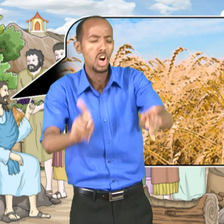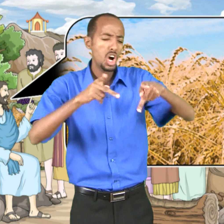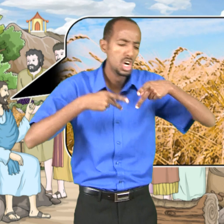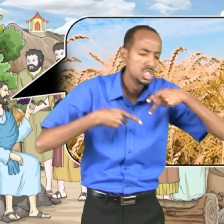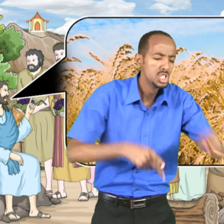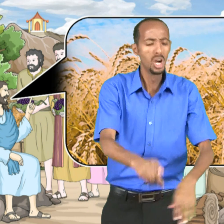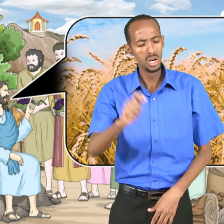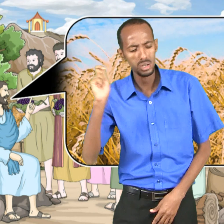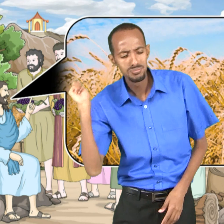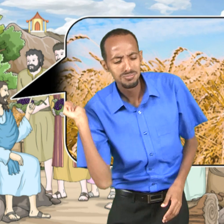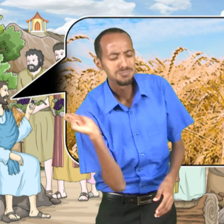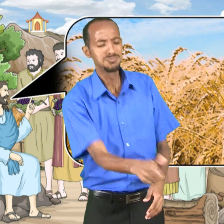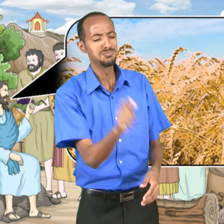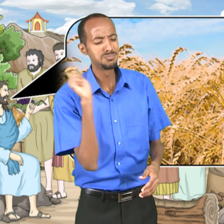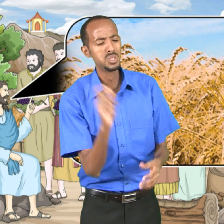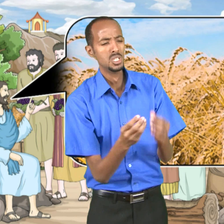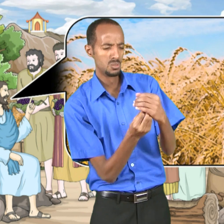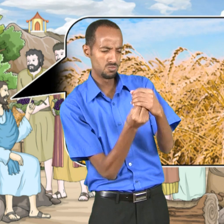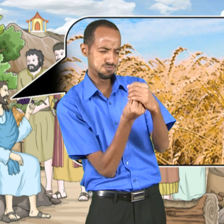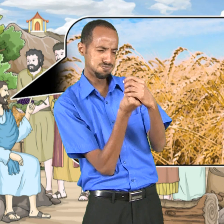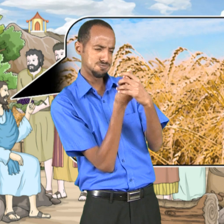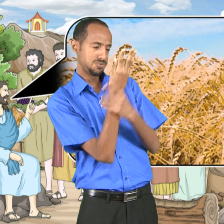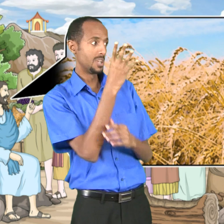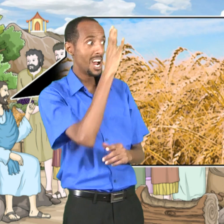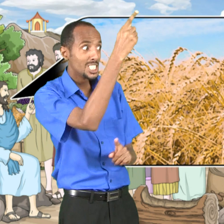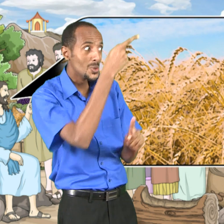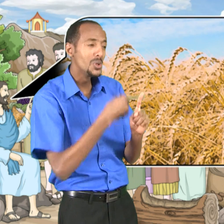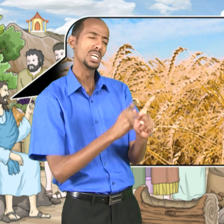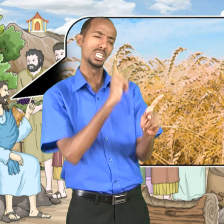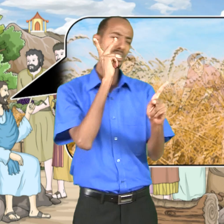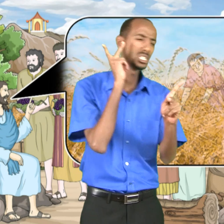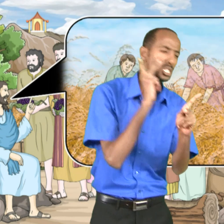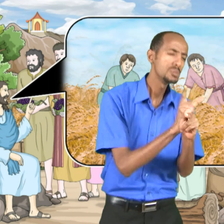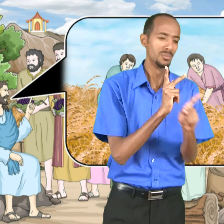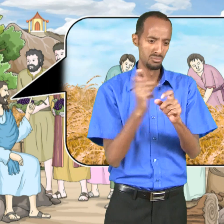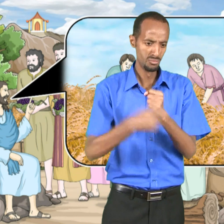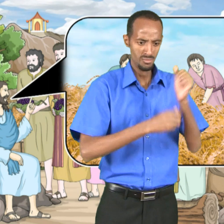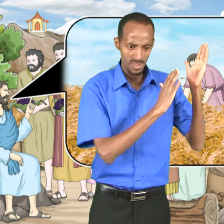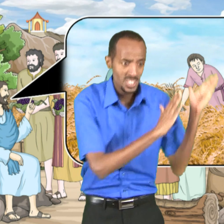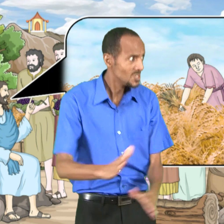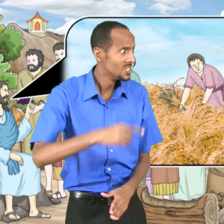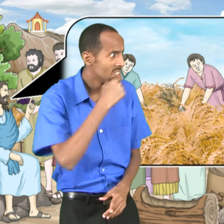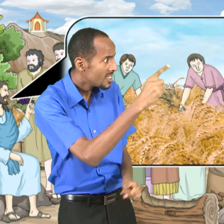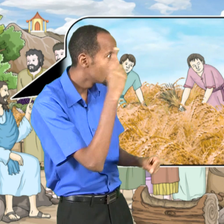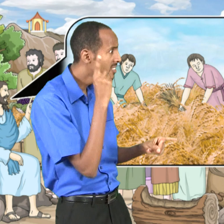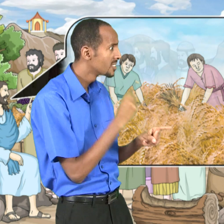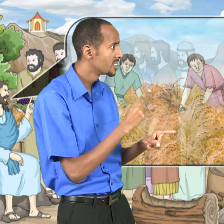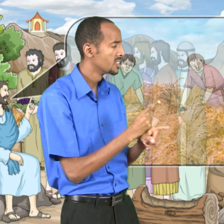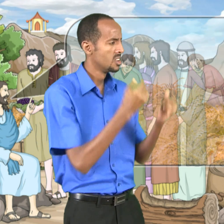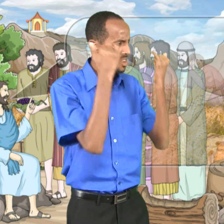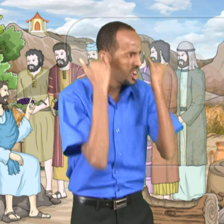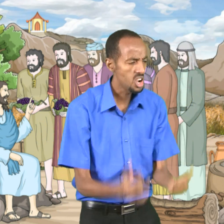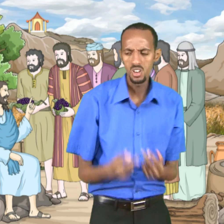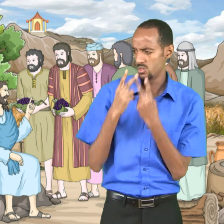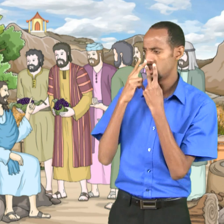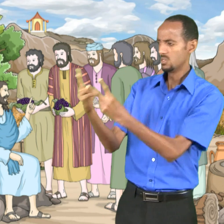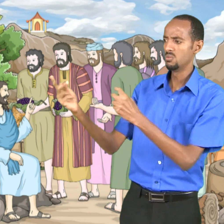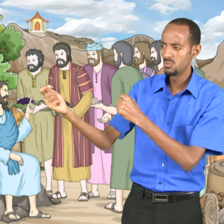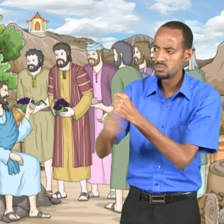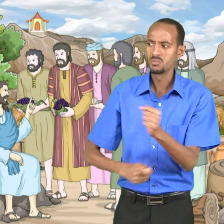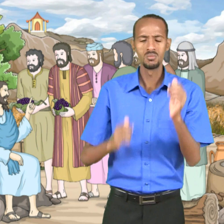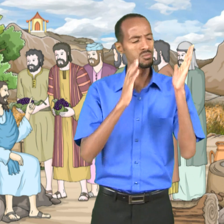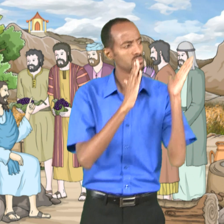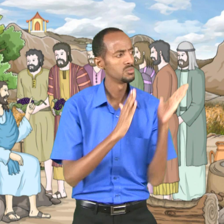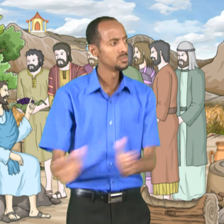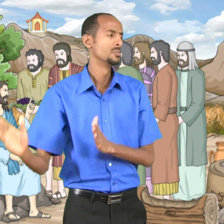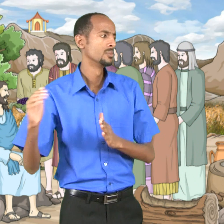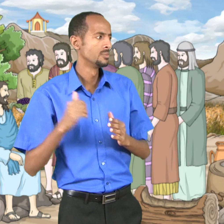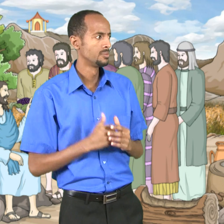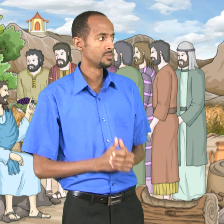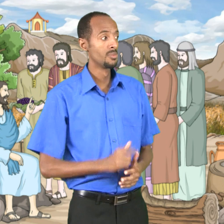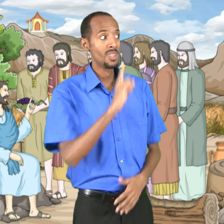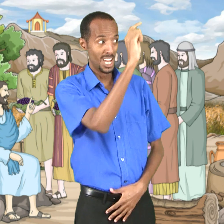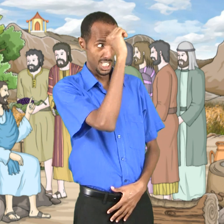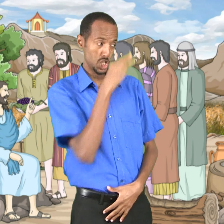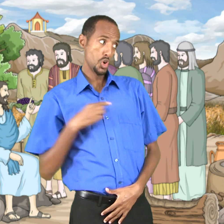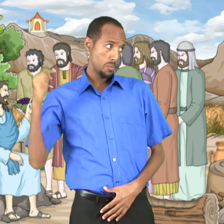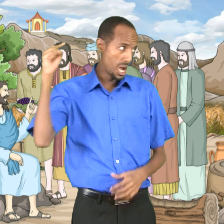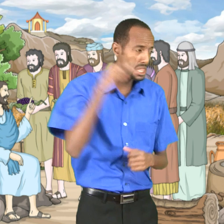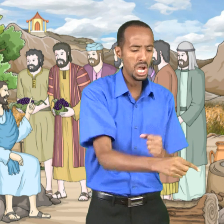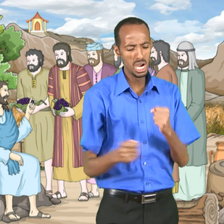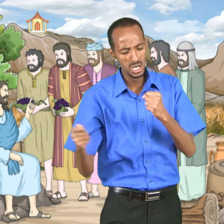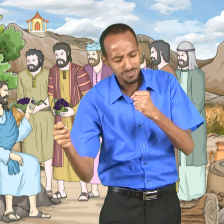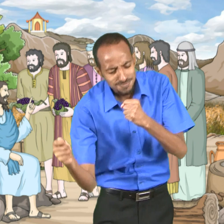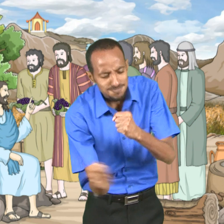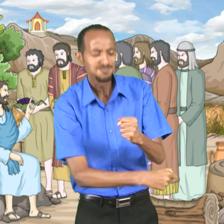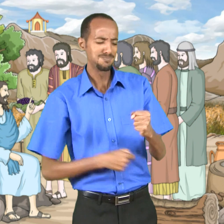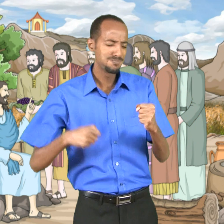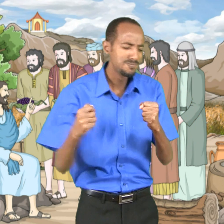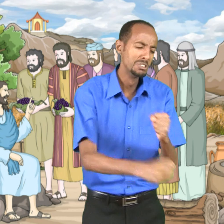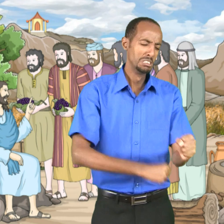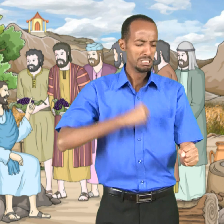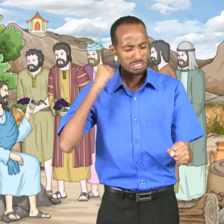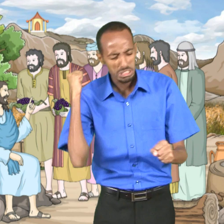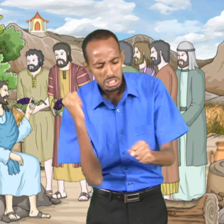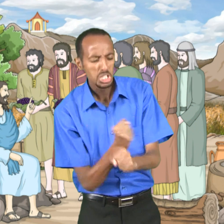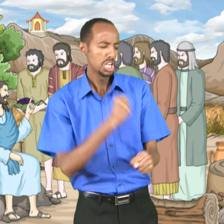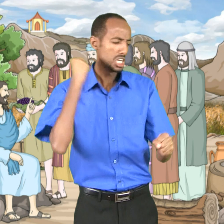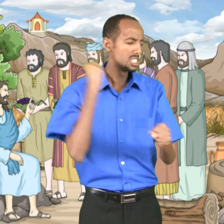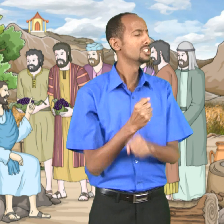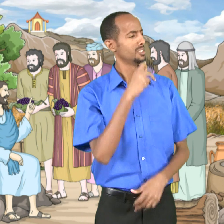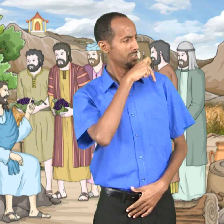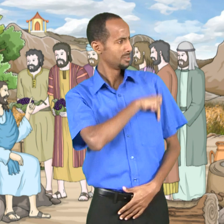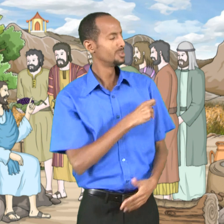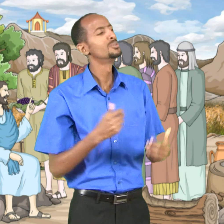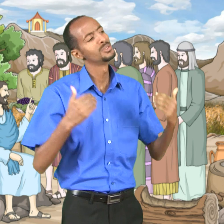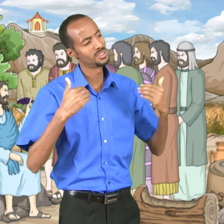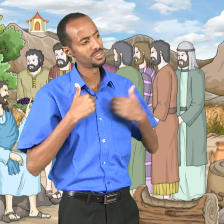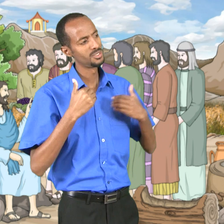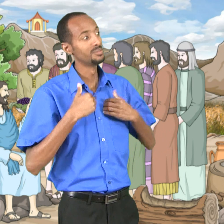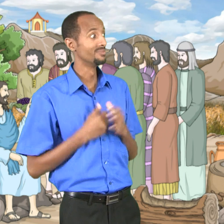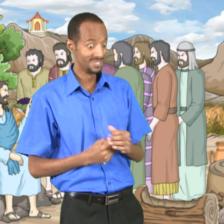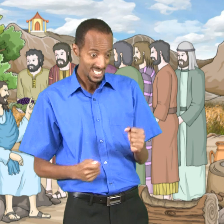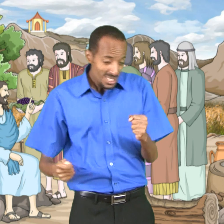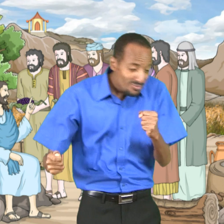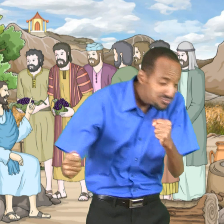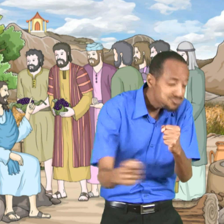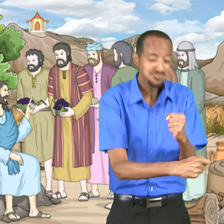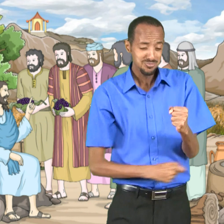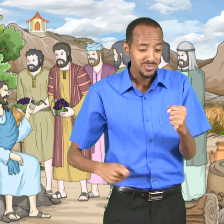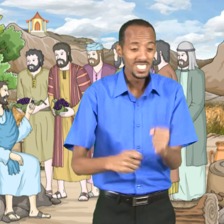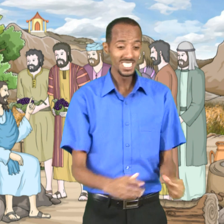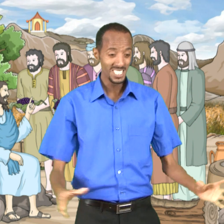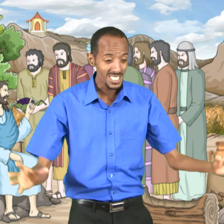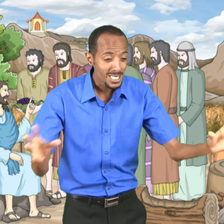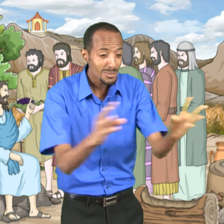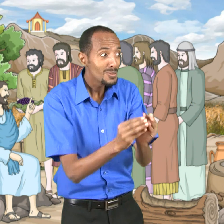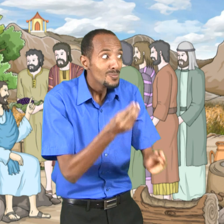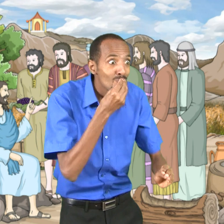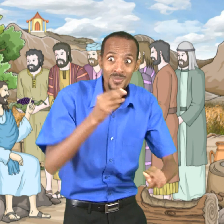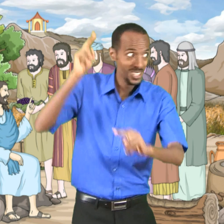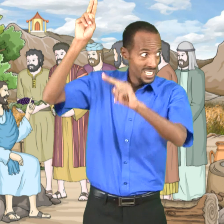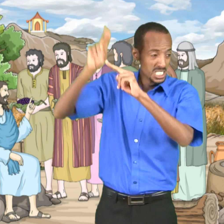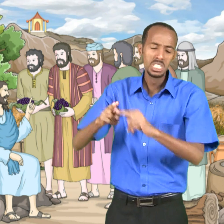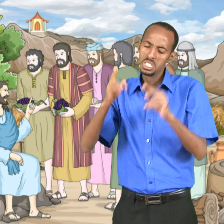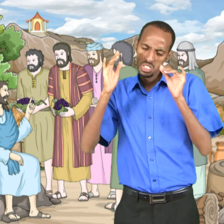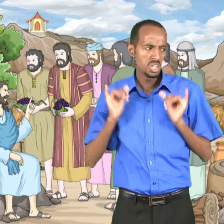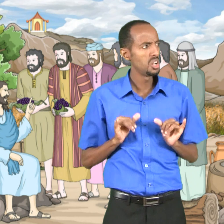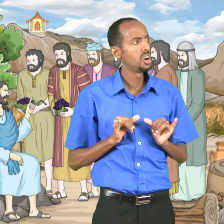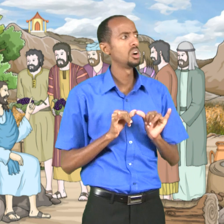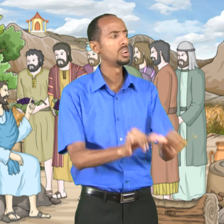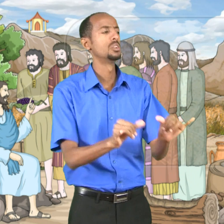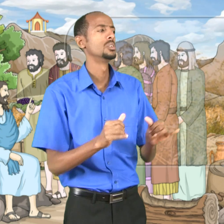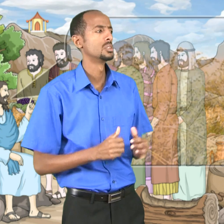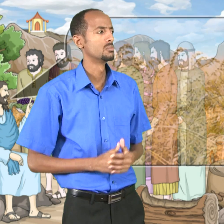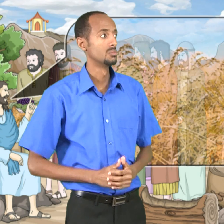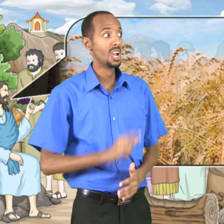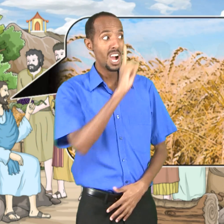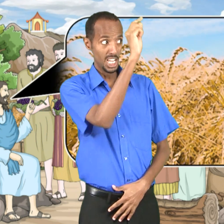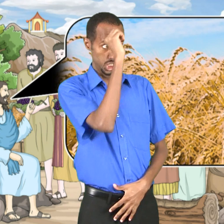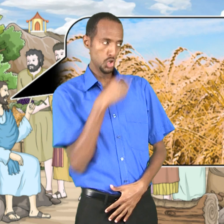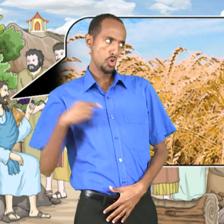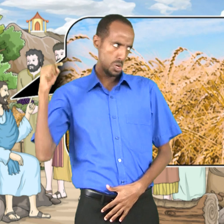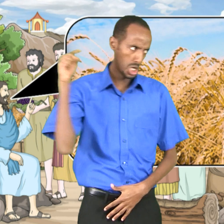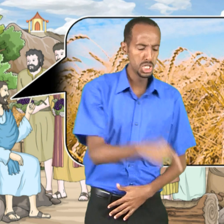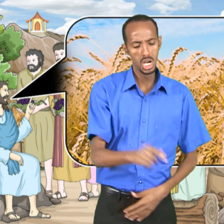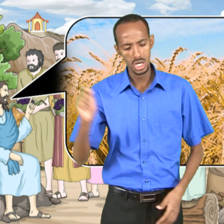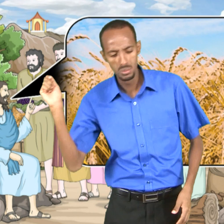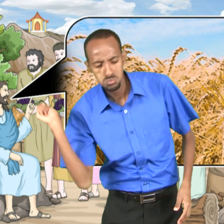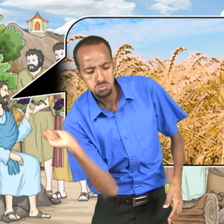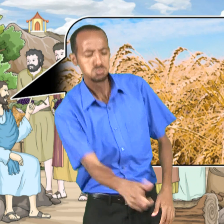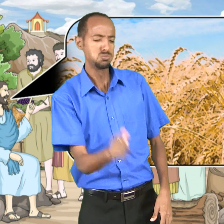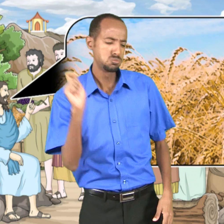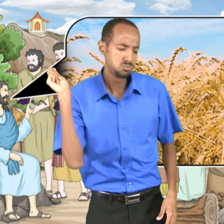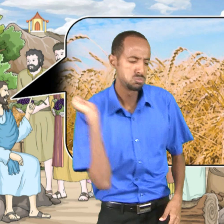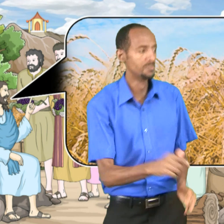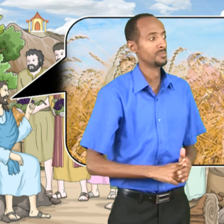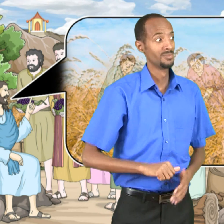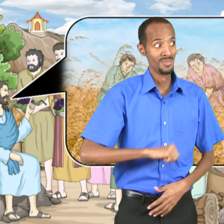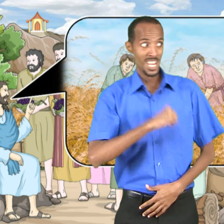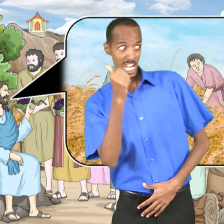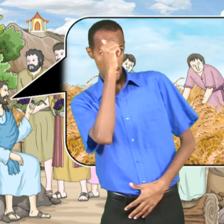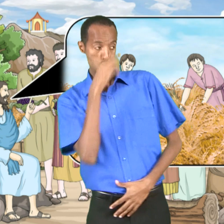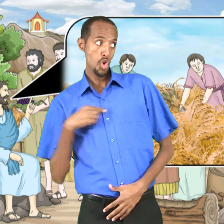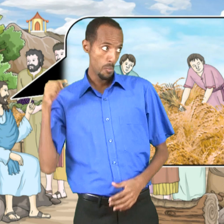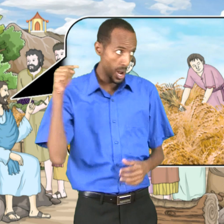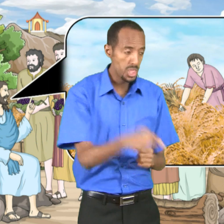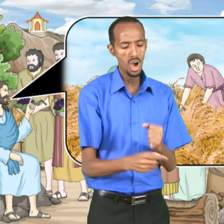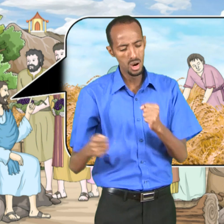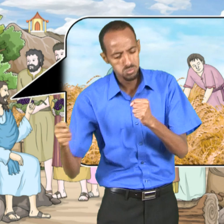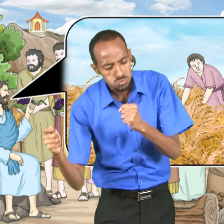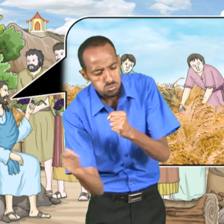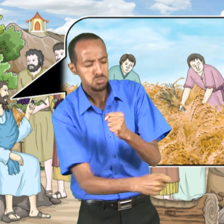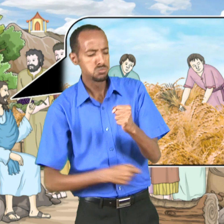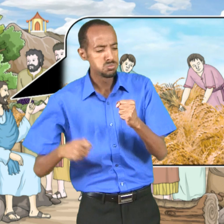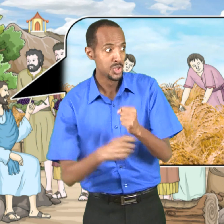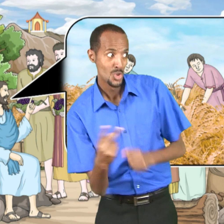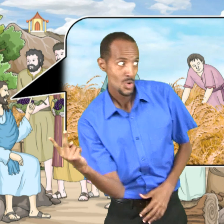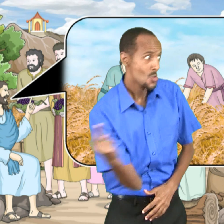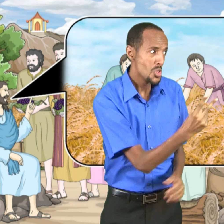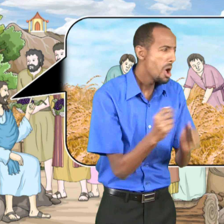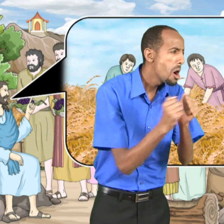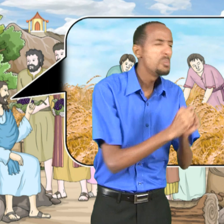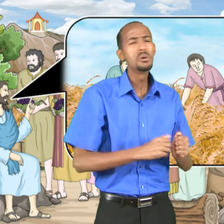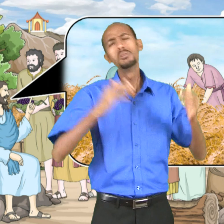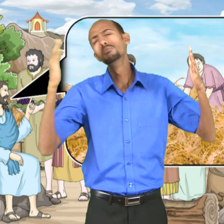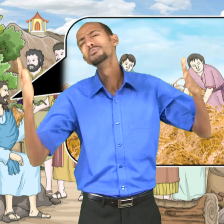Do you not say, ‘There are still four months until the harvest’? I tell you, lift up your eyes and look at the fields, for they are ripe for harvest.